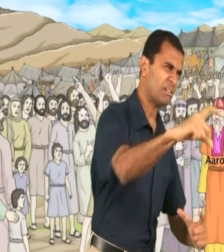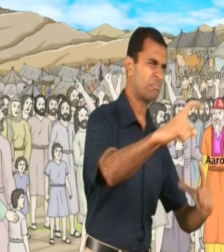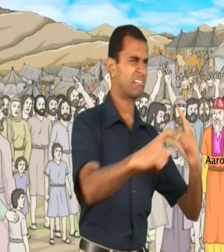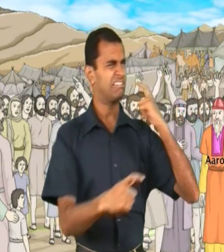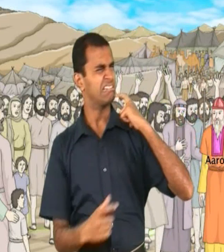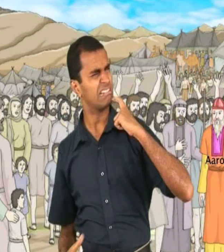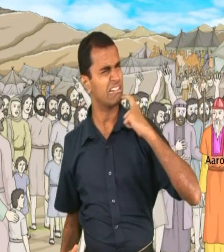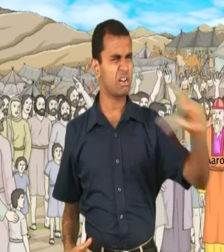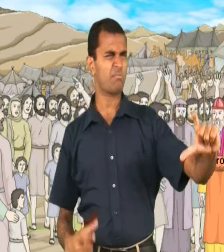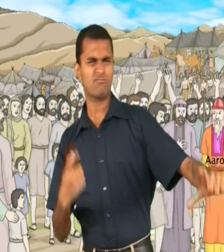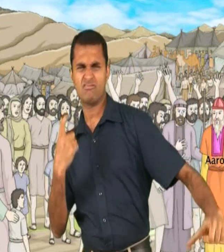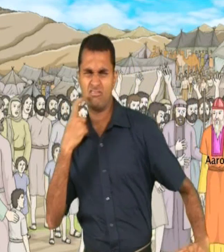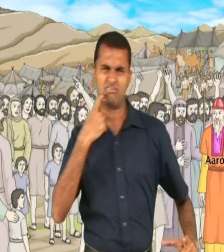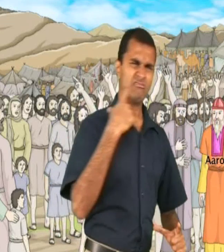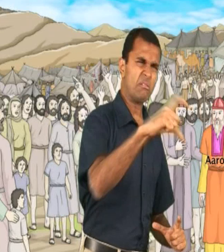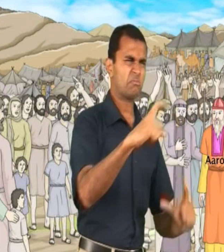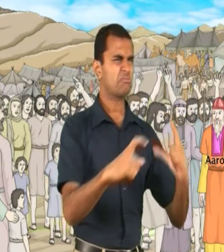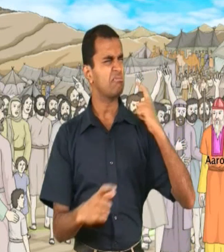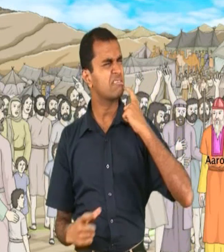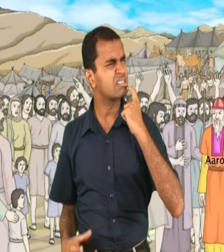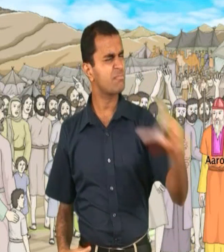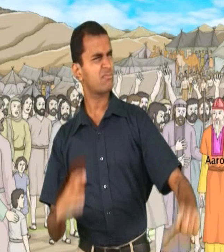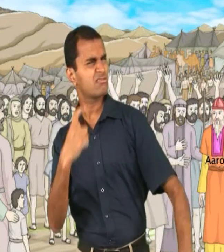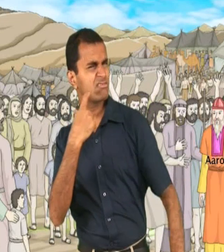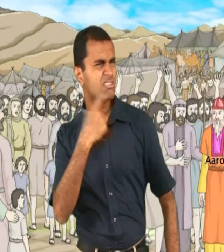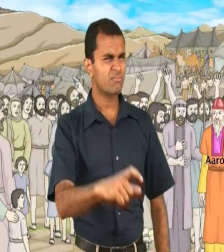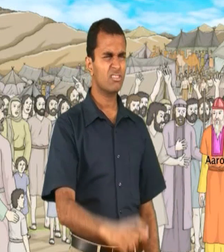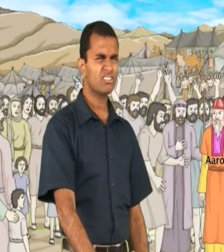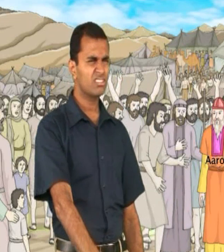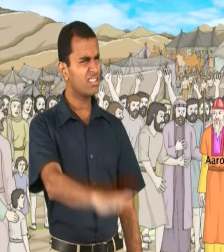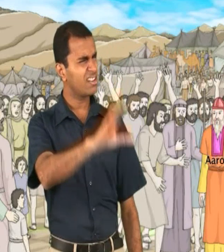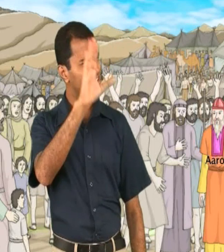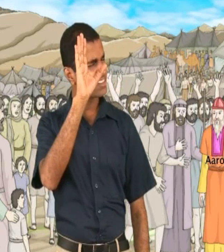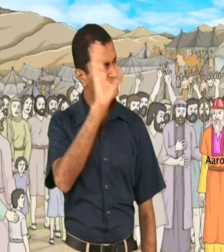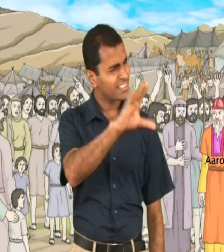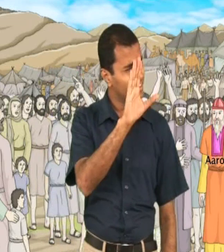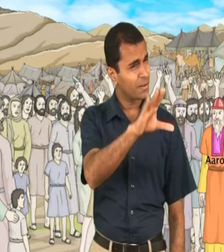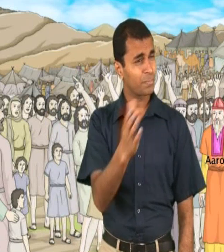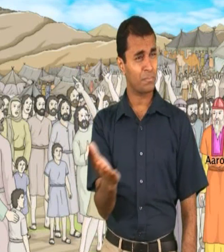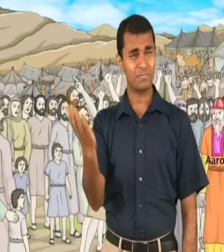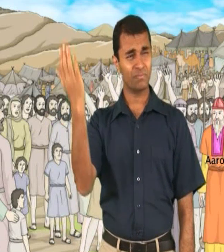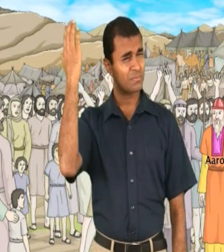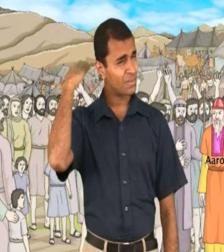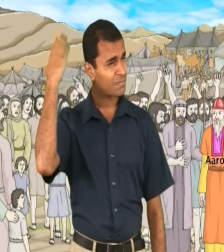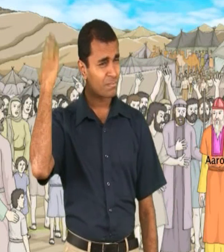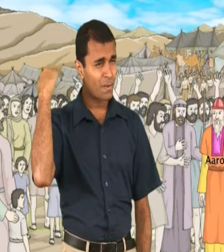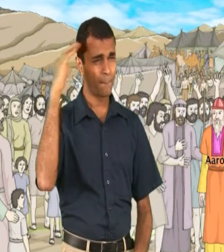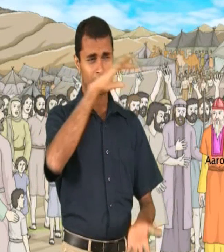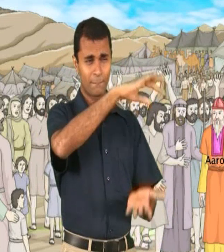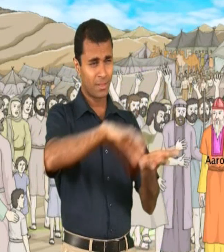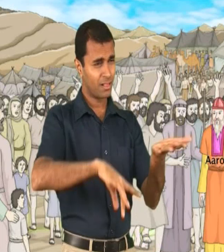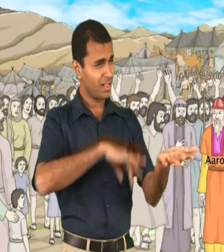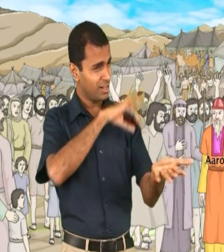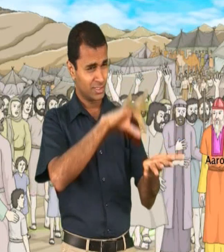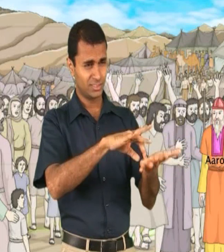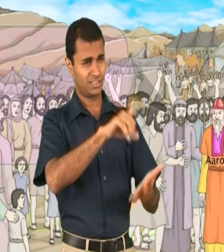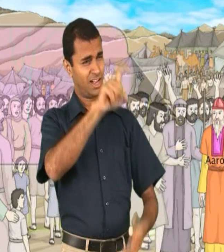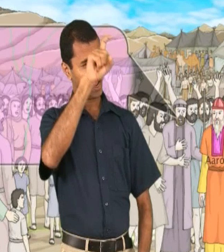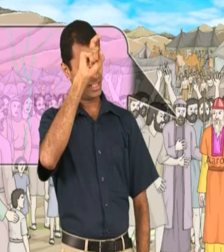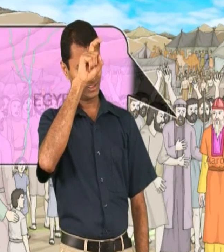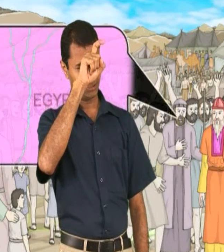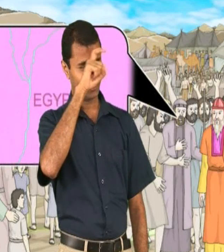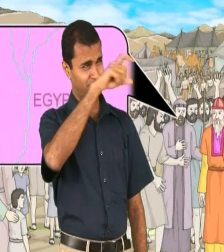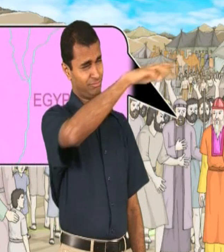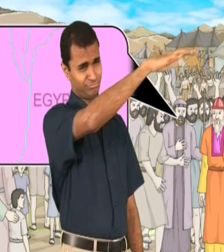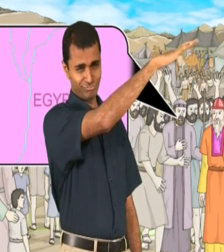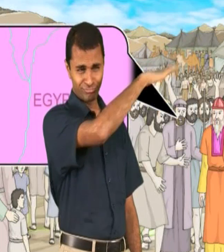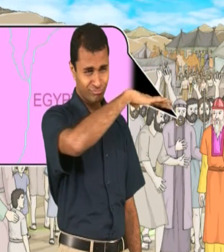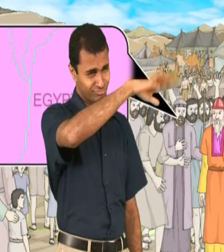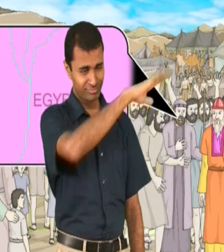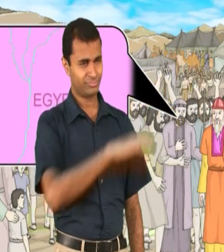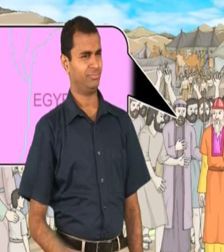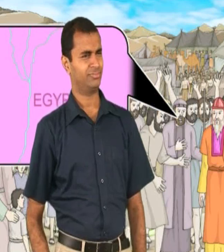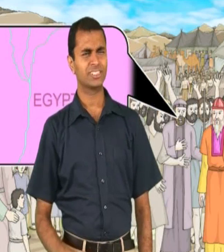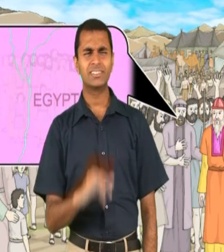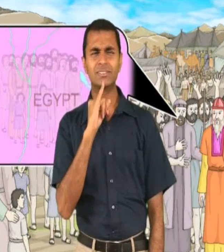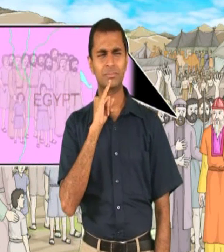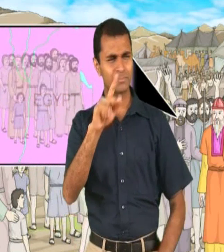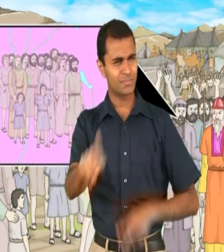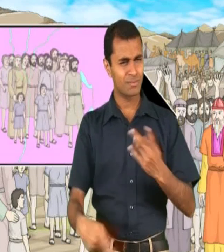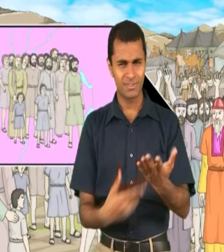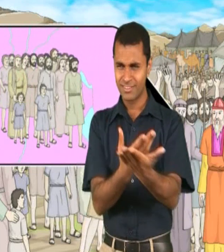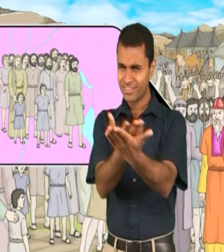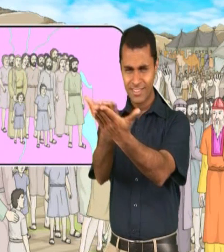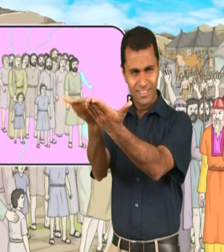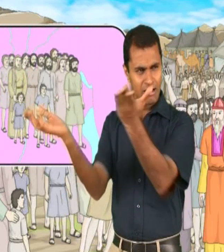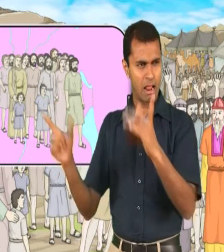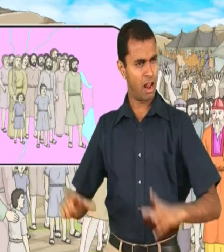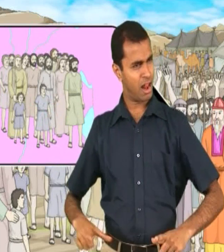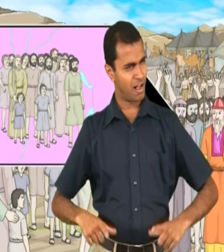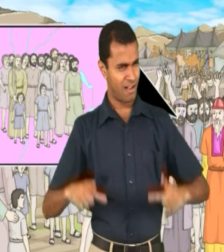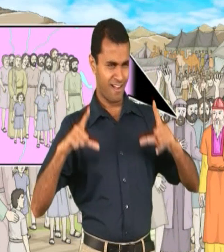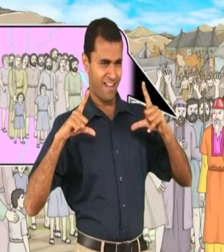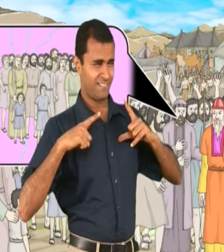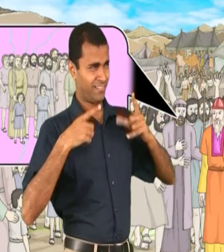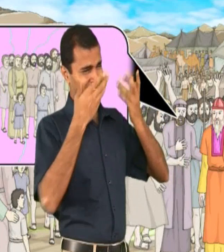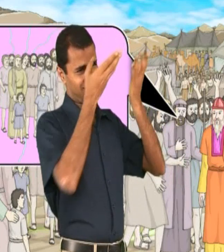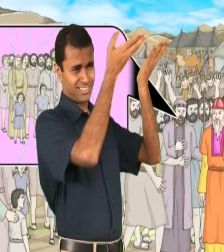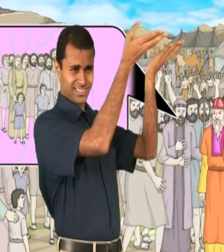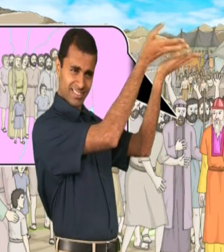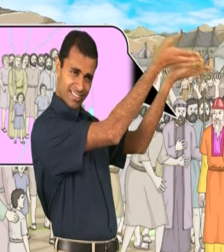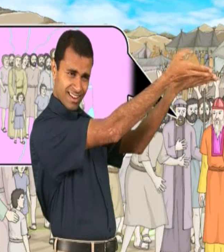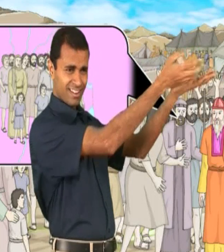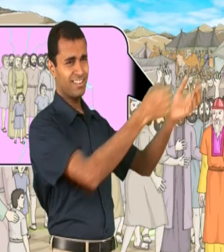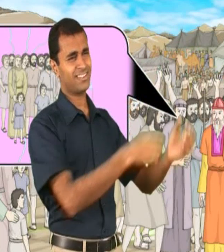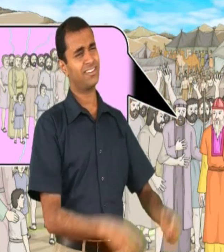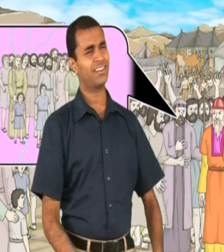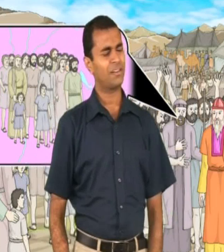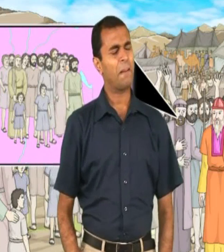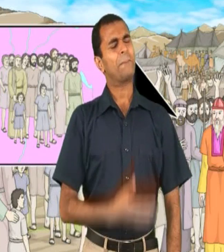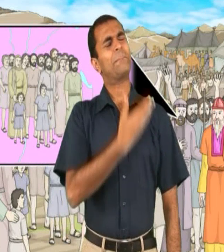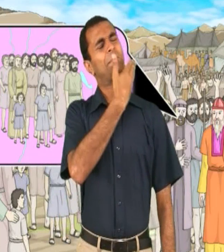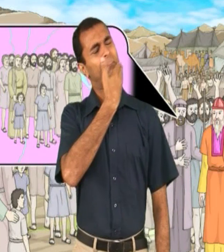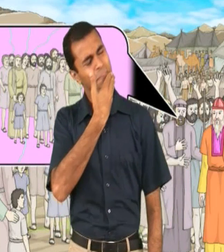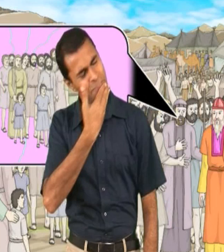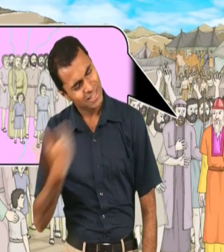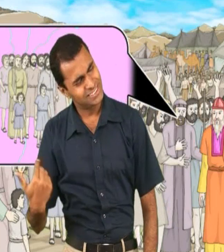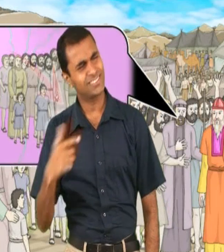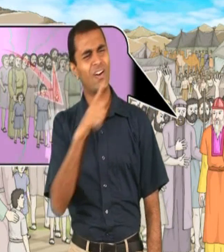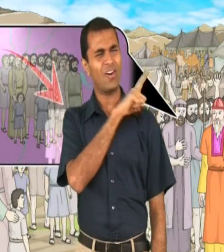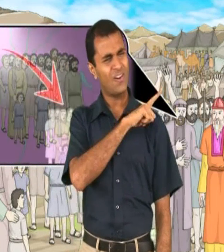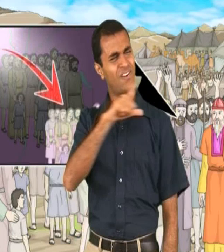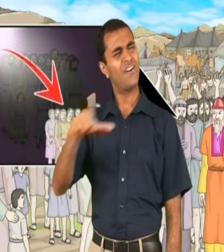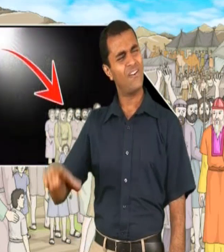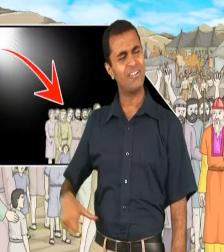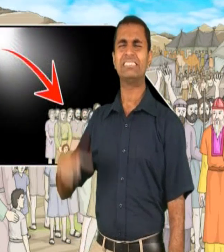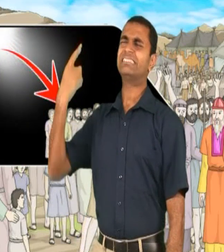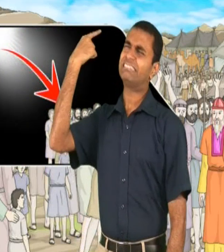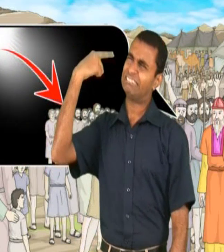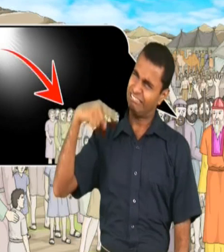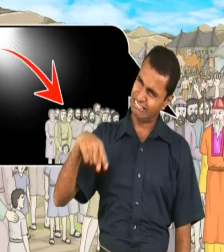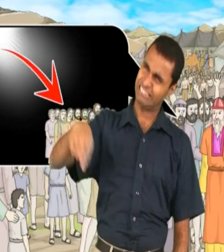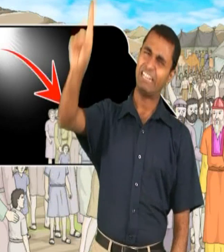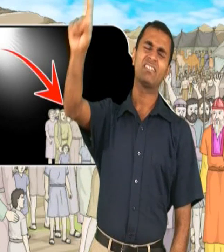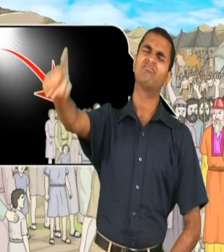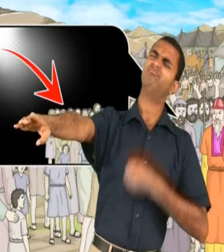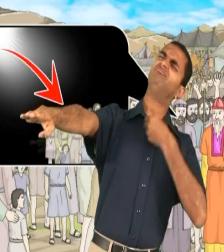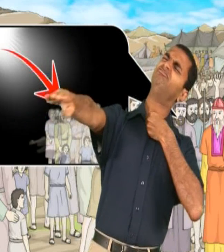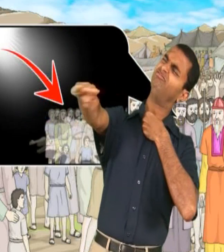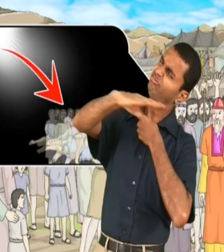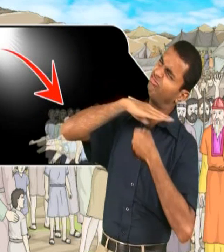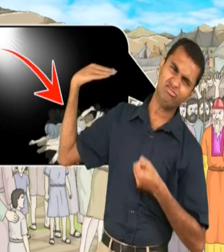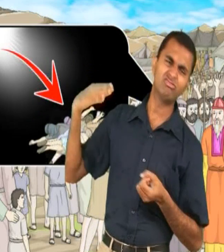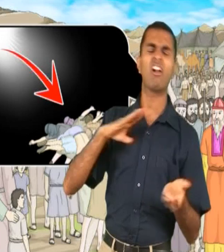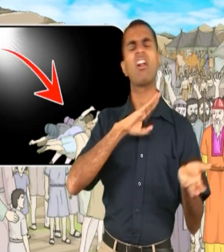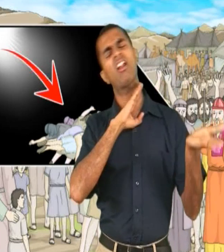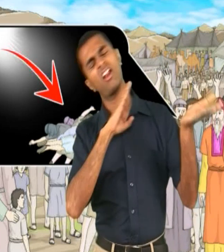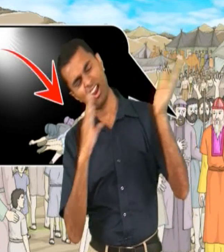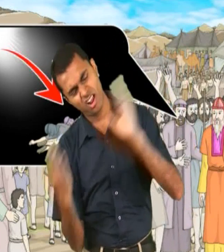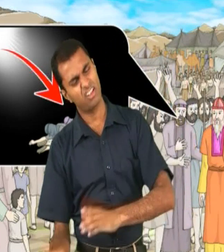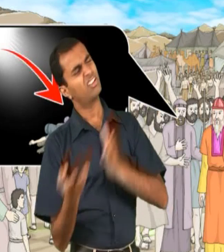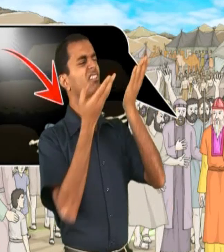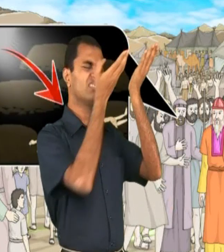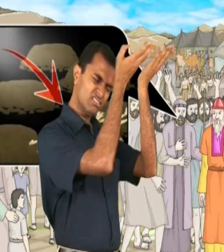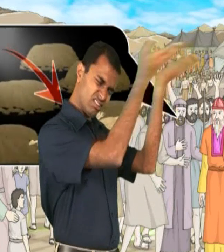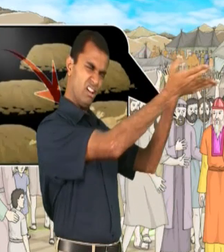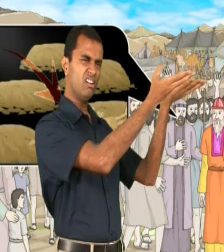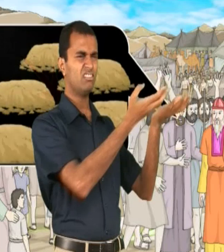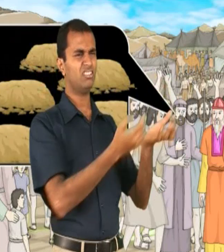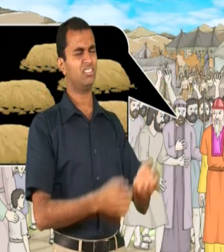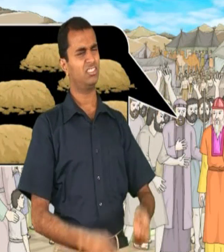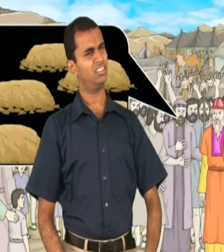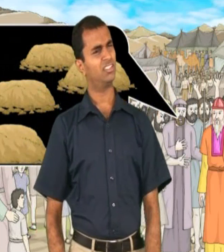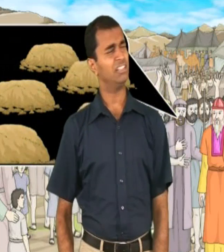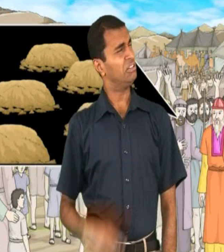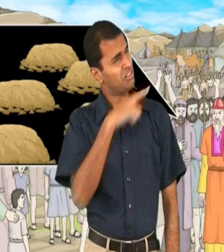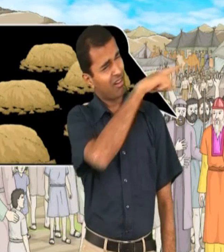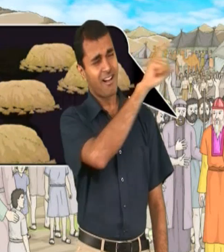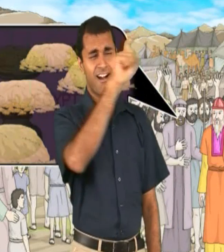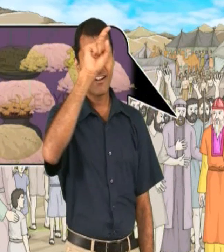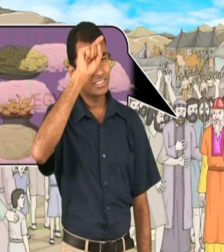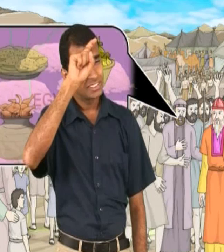“If only we had died by the LORD’s hand in the land of Egypt!”